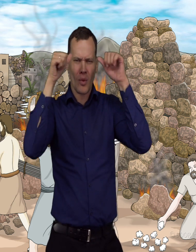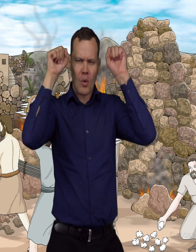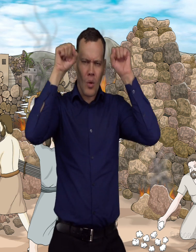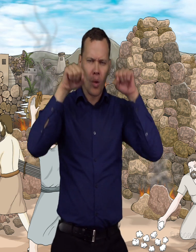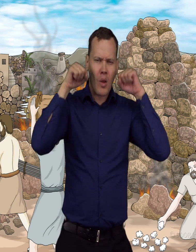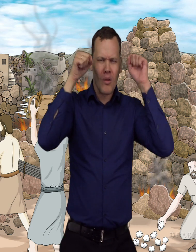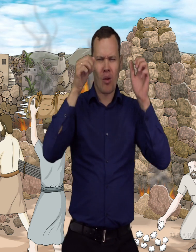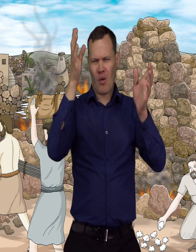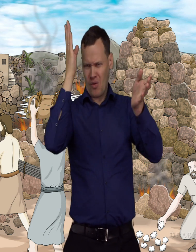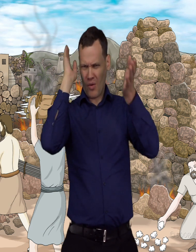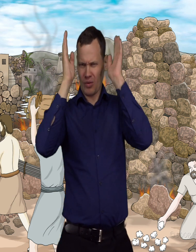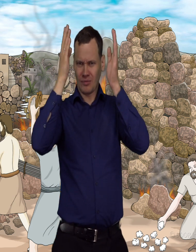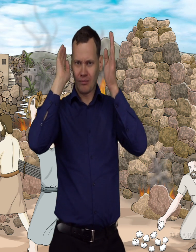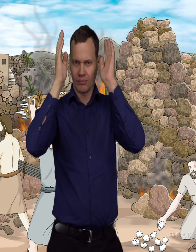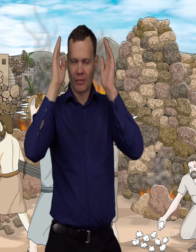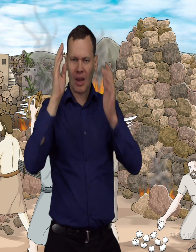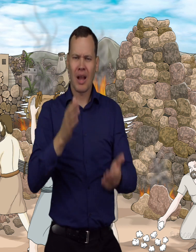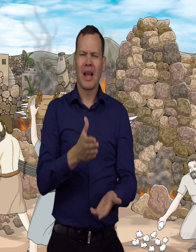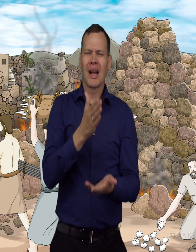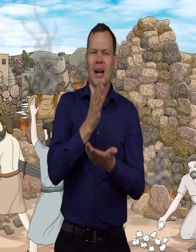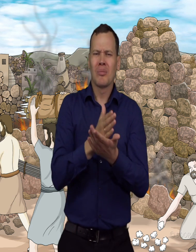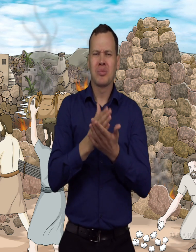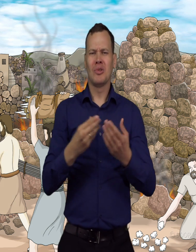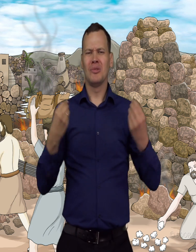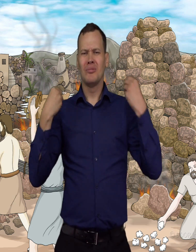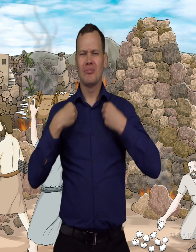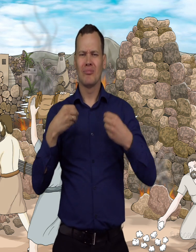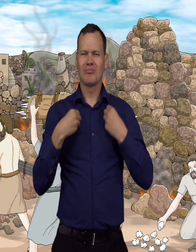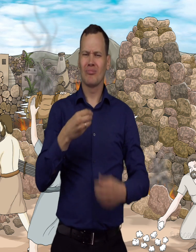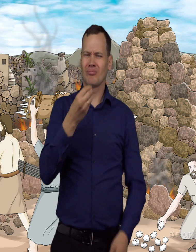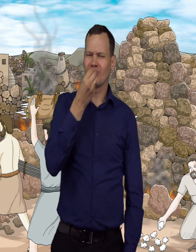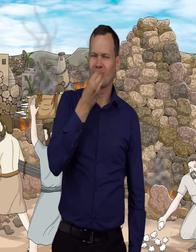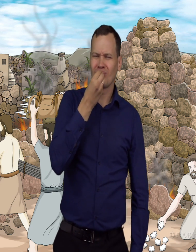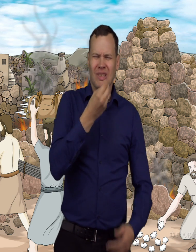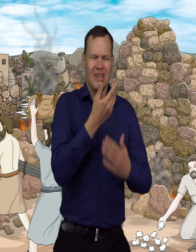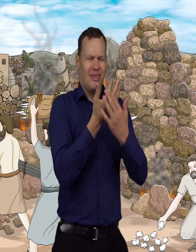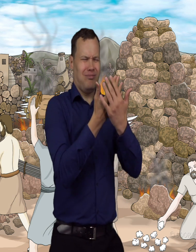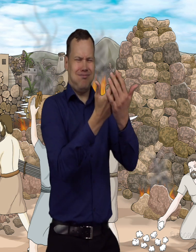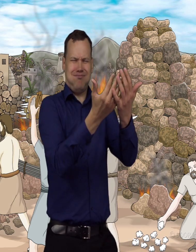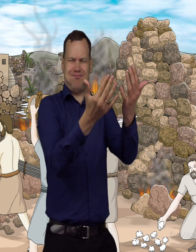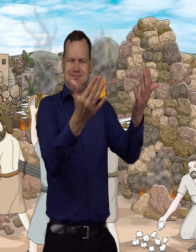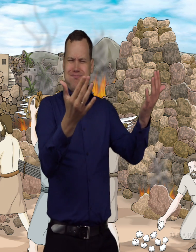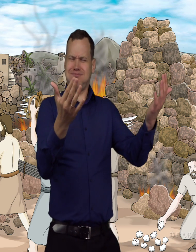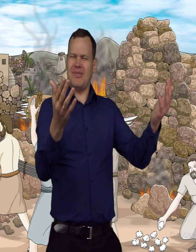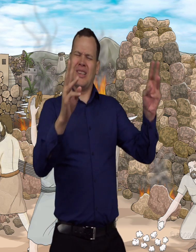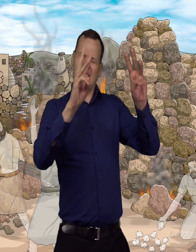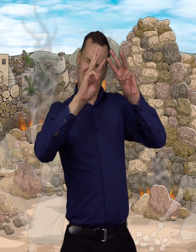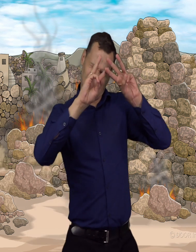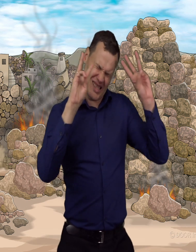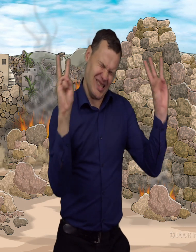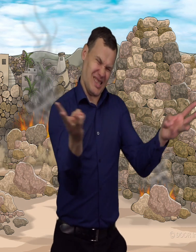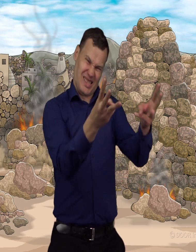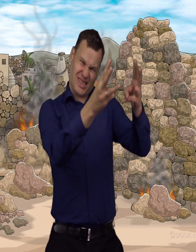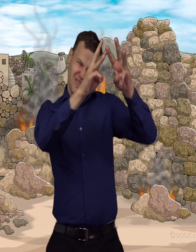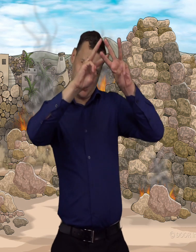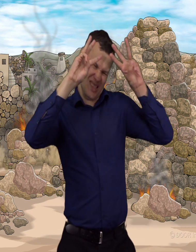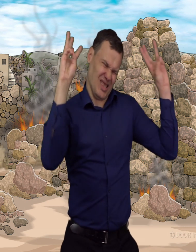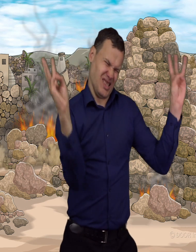So she has lived among the Israelites to this day.